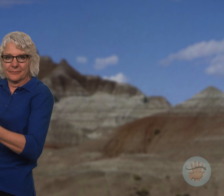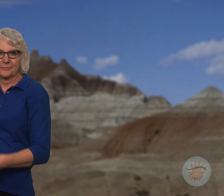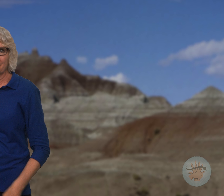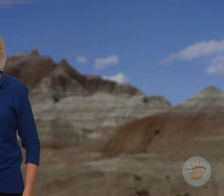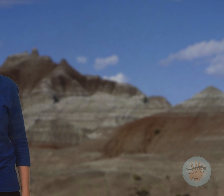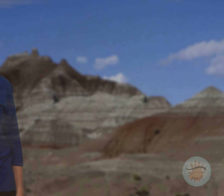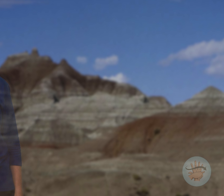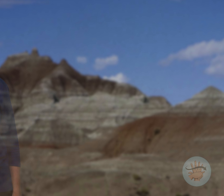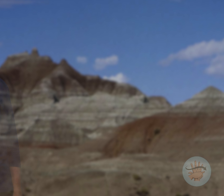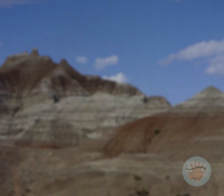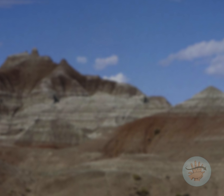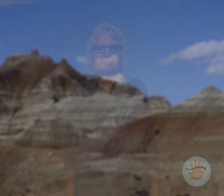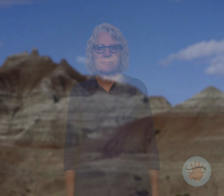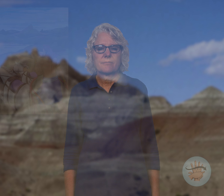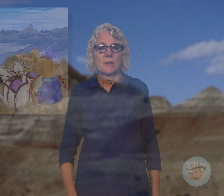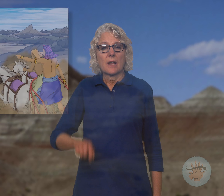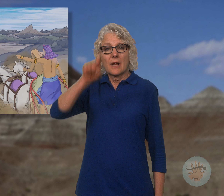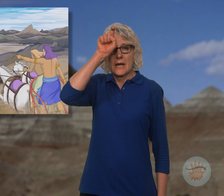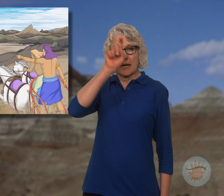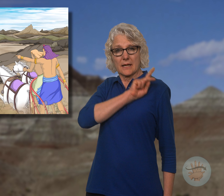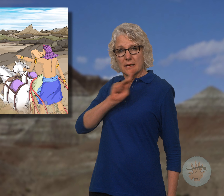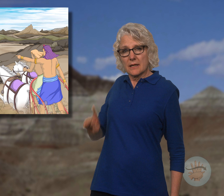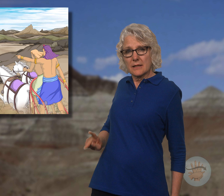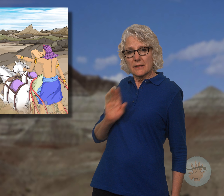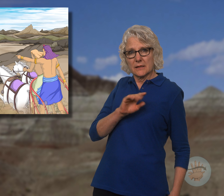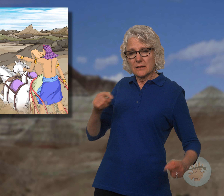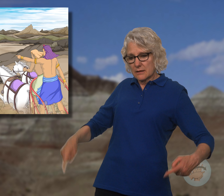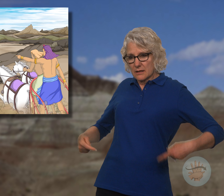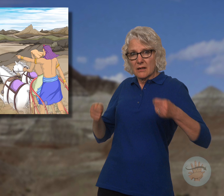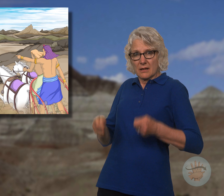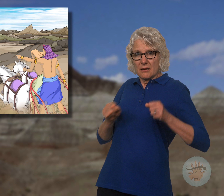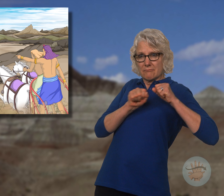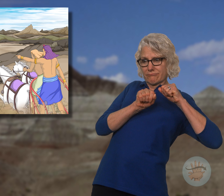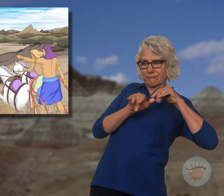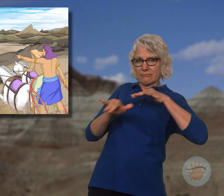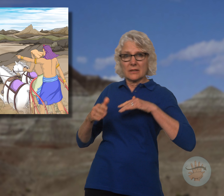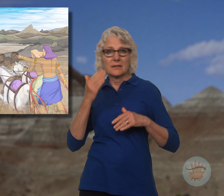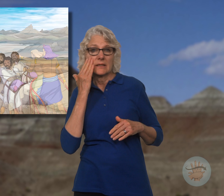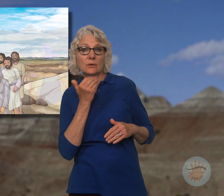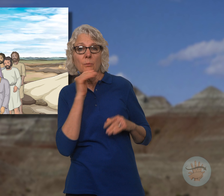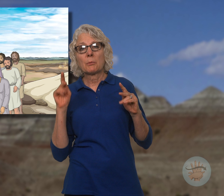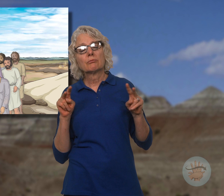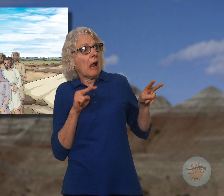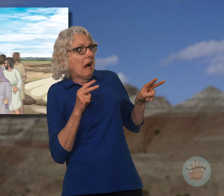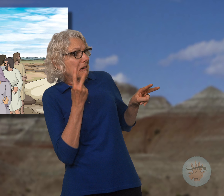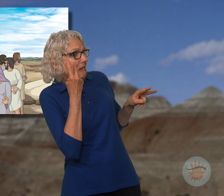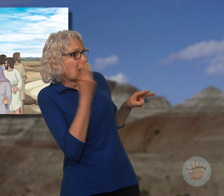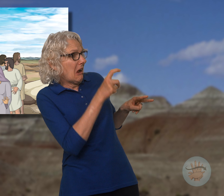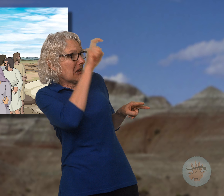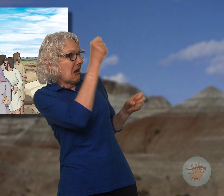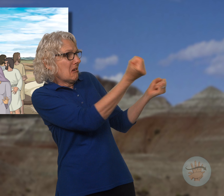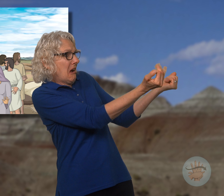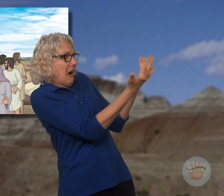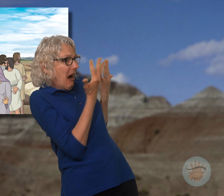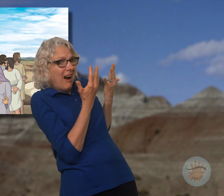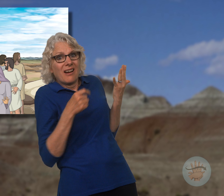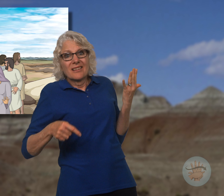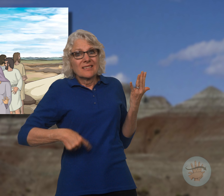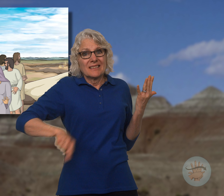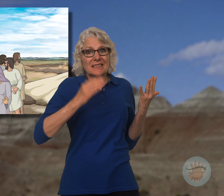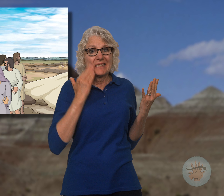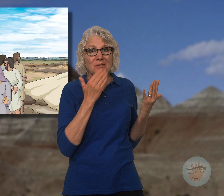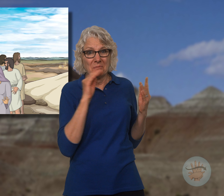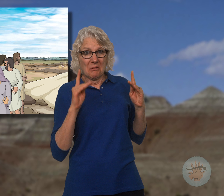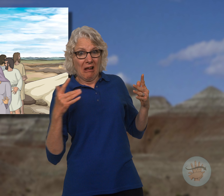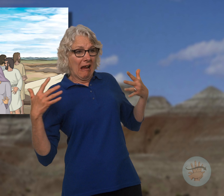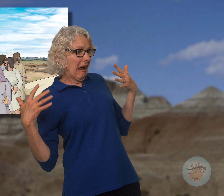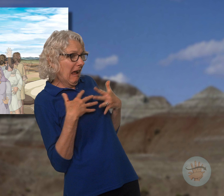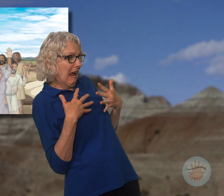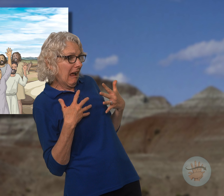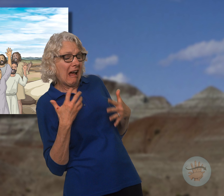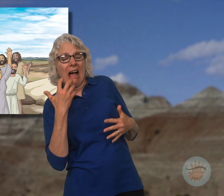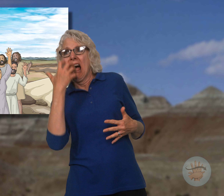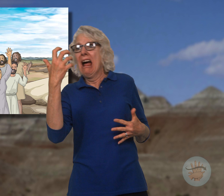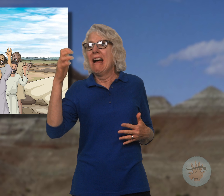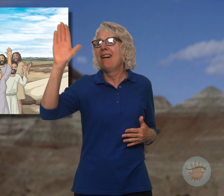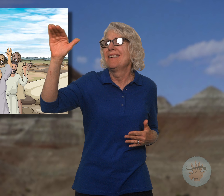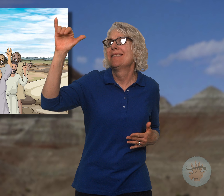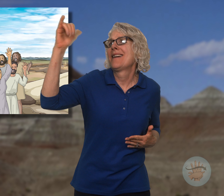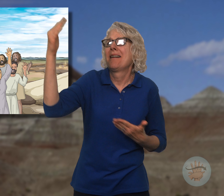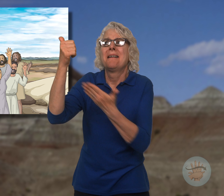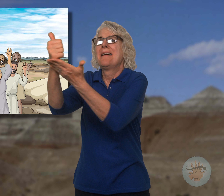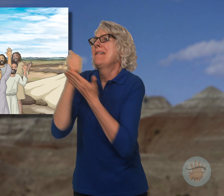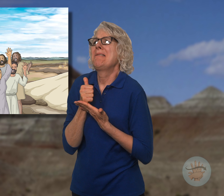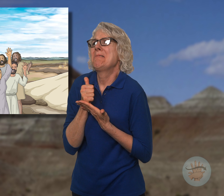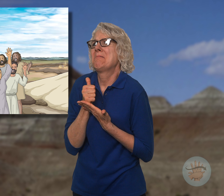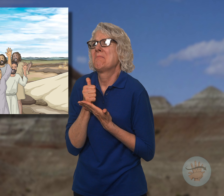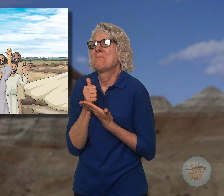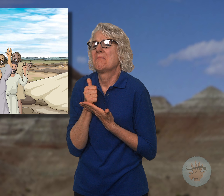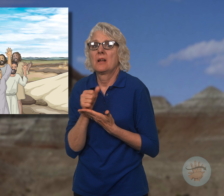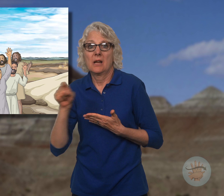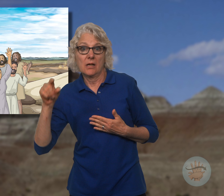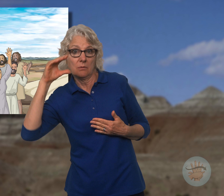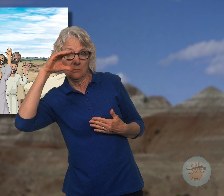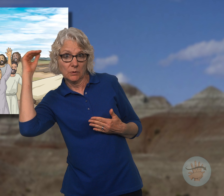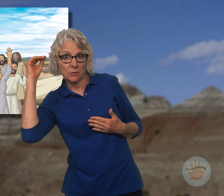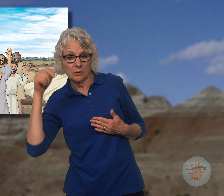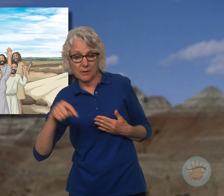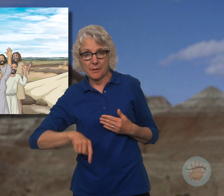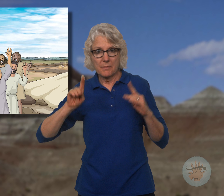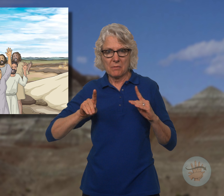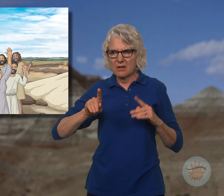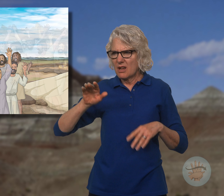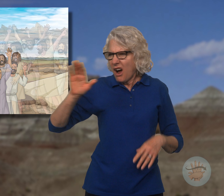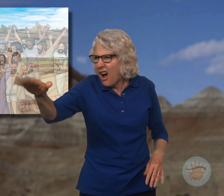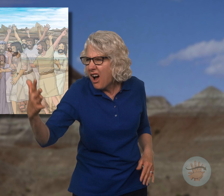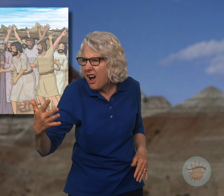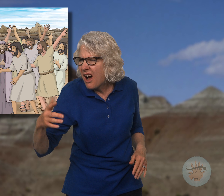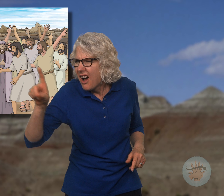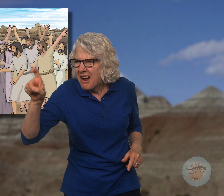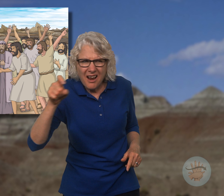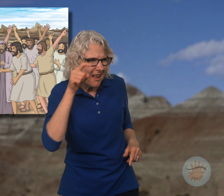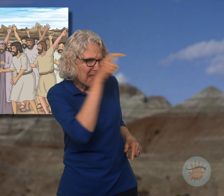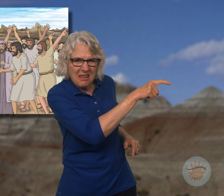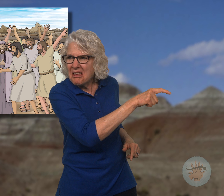As Pharaoh approached, the Israelites looked up and saw the Egyptians marching after them, and they were terrified and cried out to the LORD.